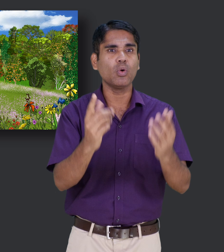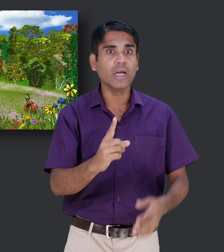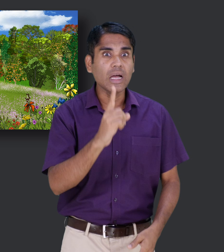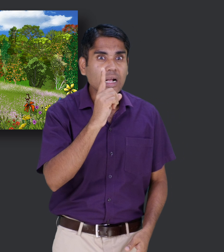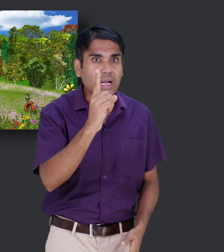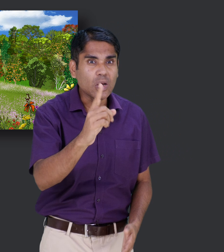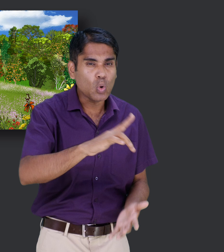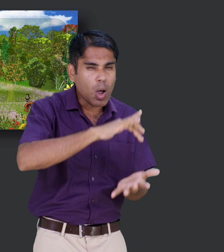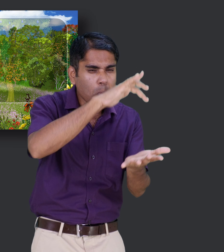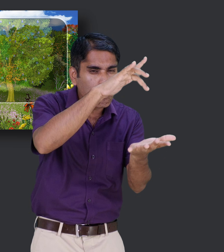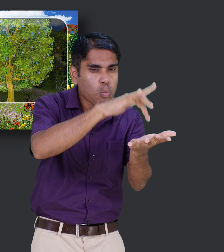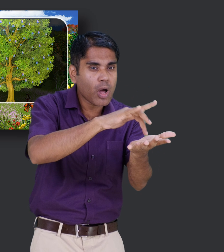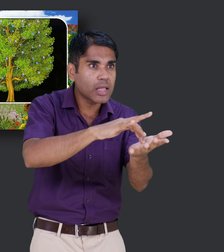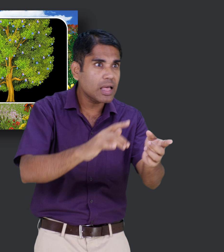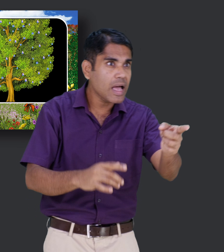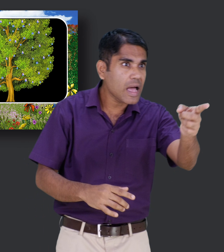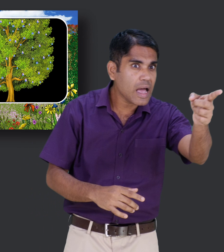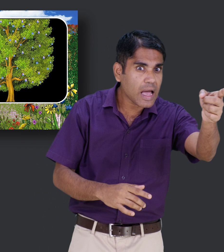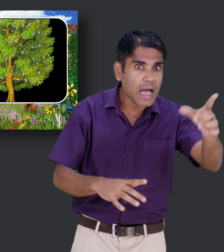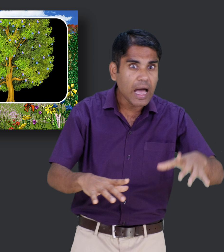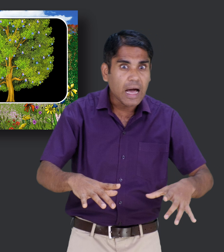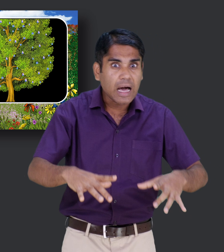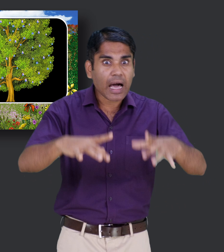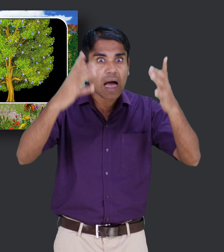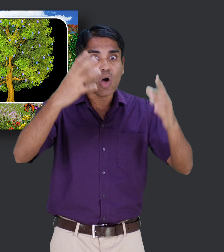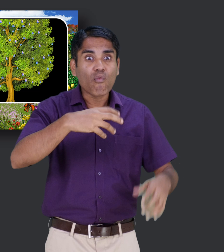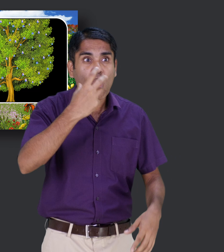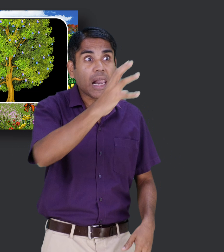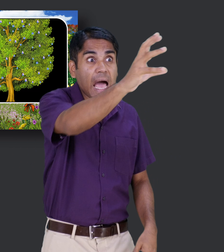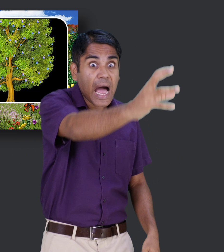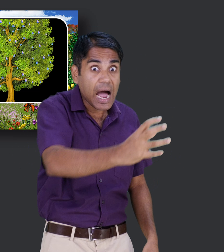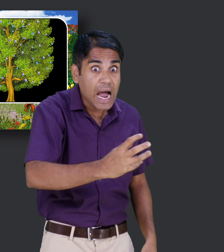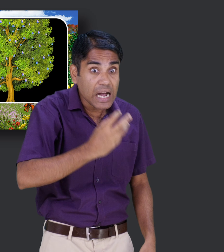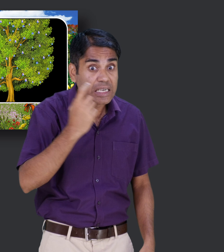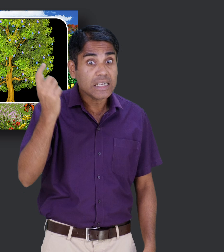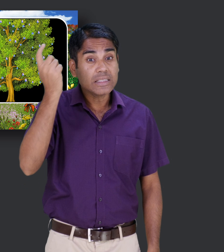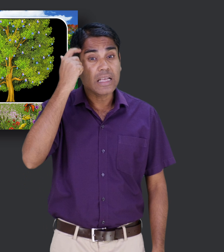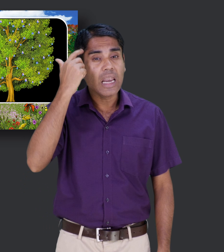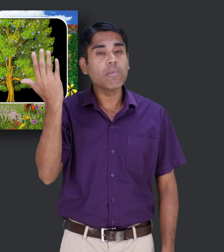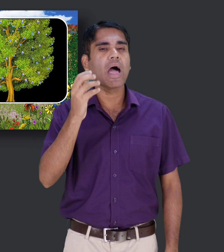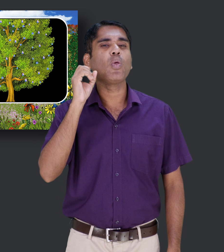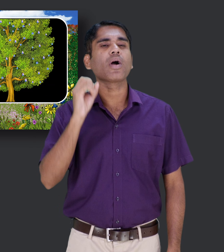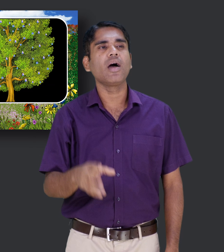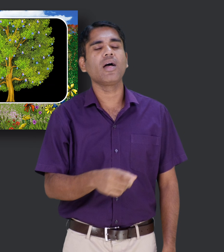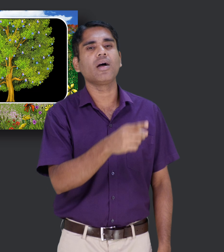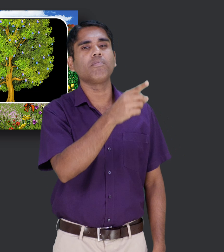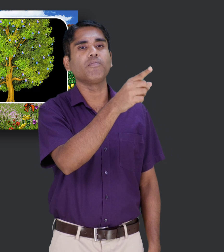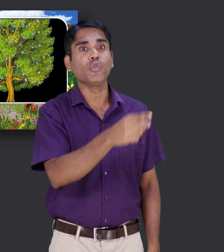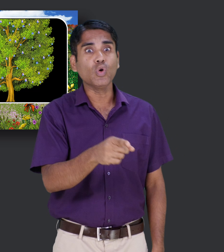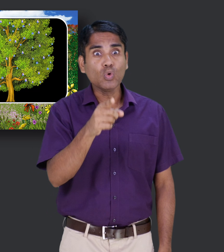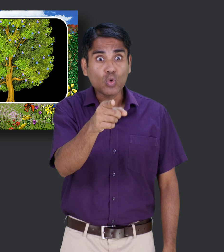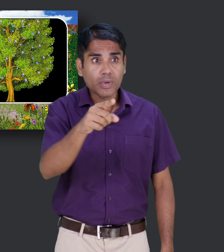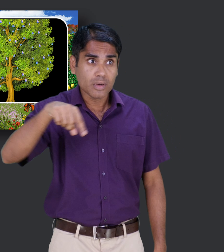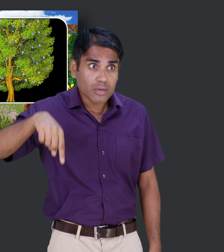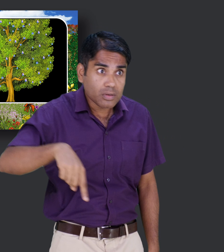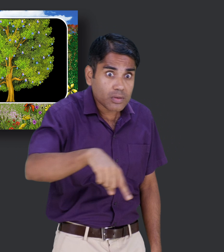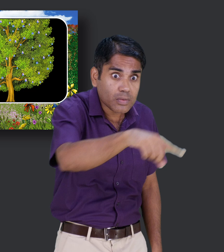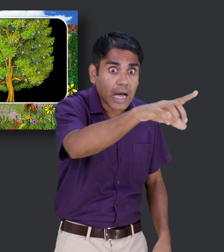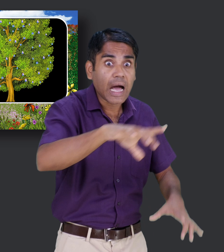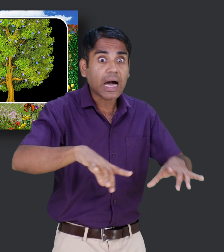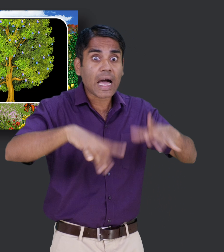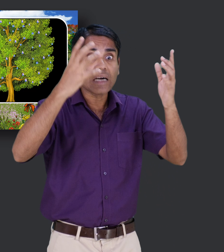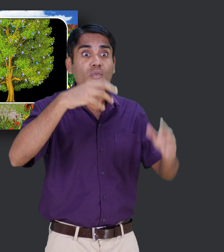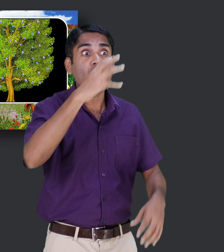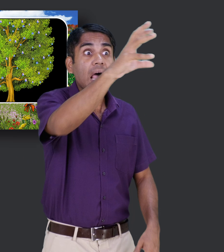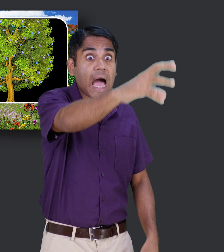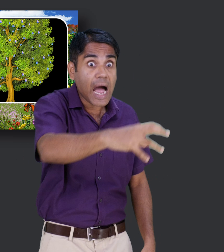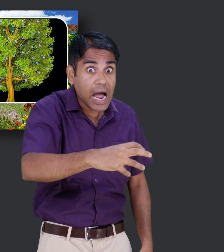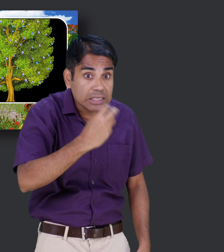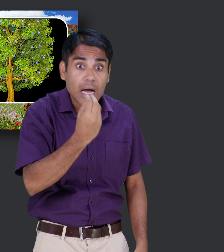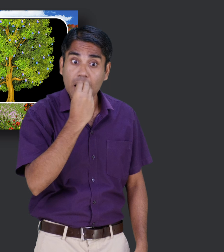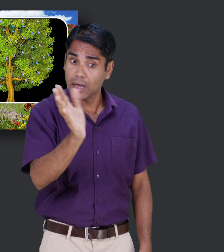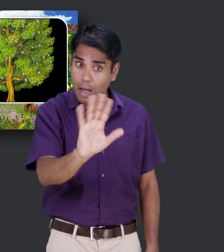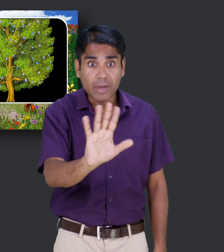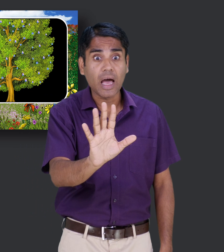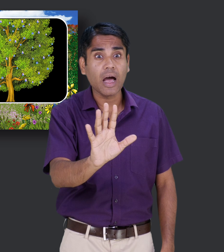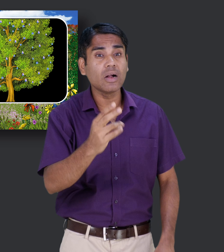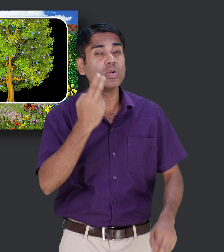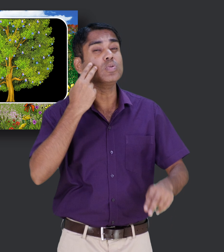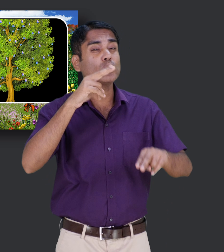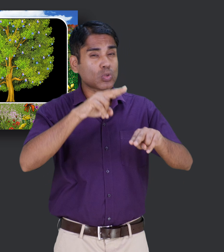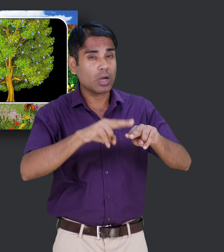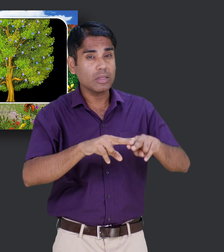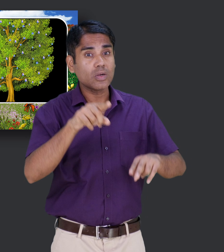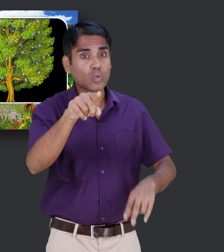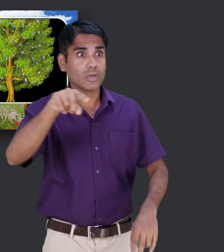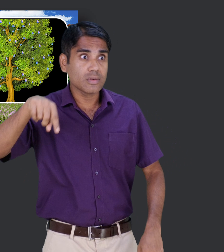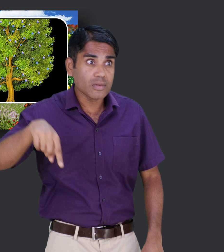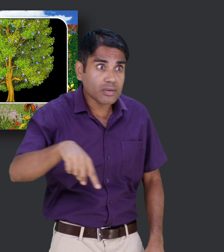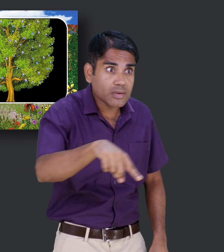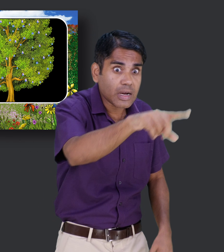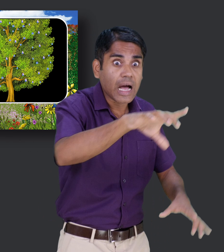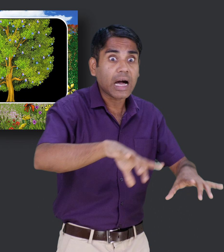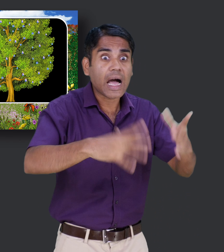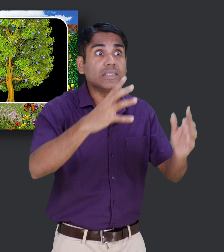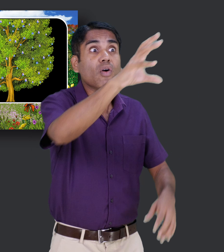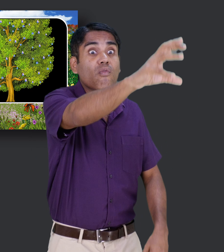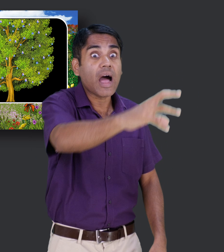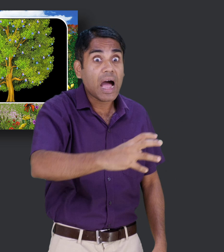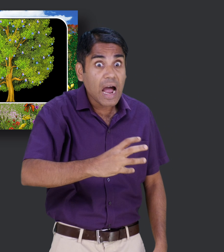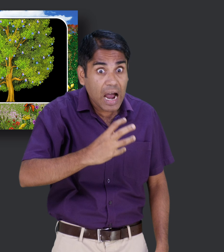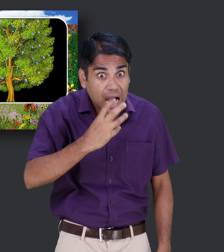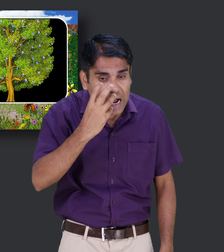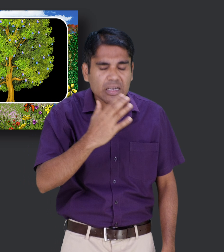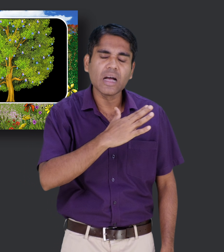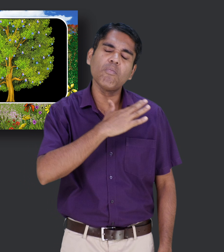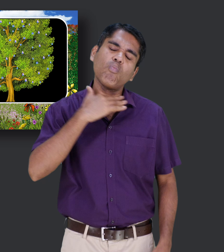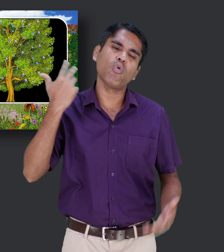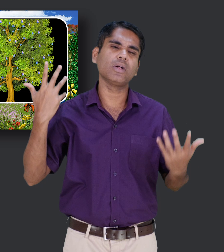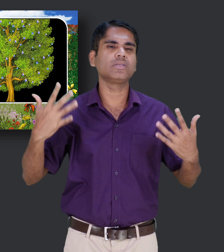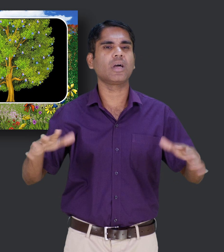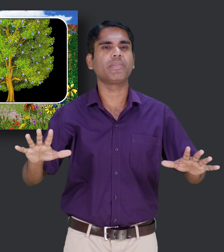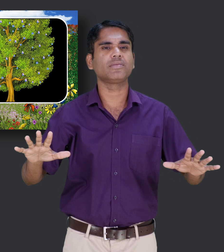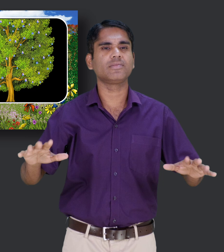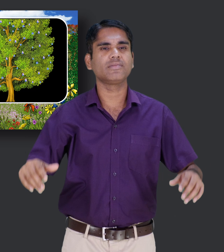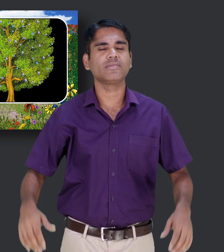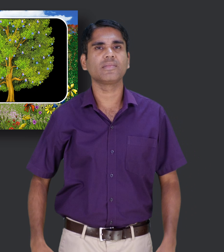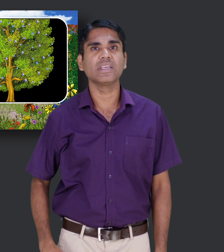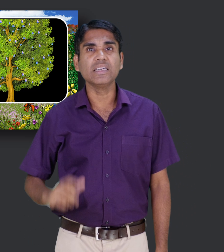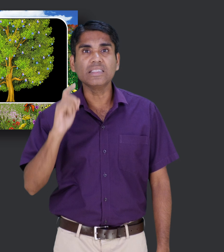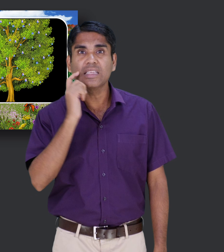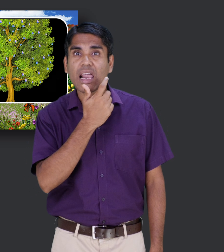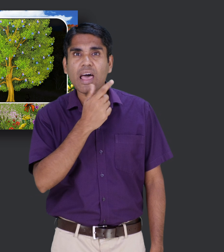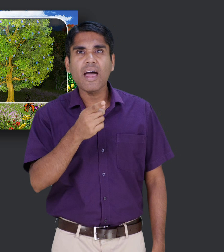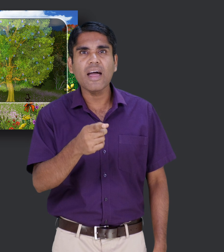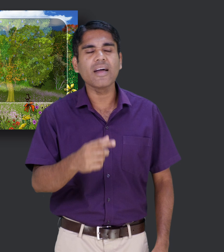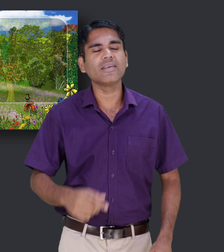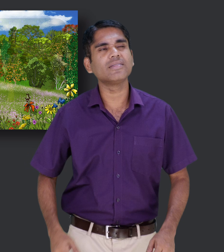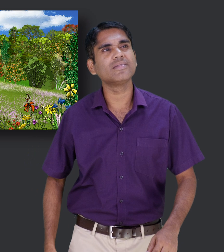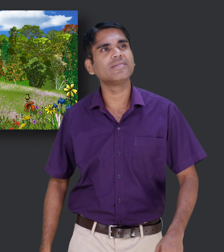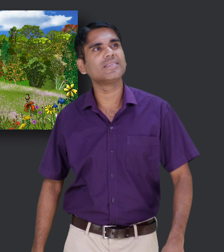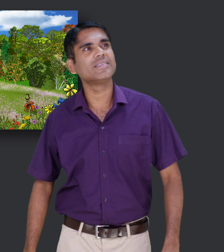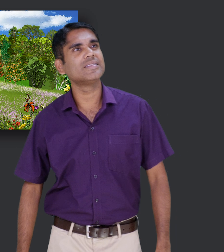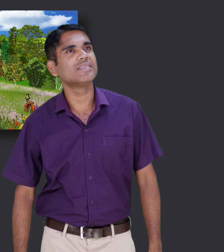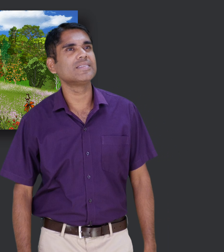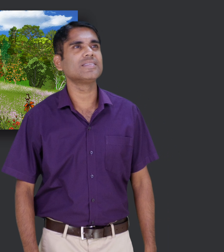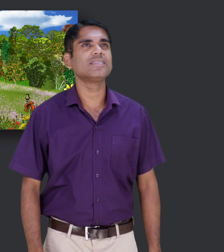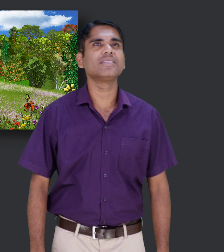And the LORD God commanded him, “You may eat freely from every tree of the garden, but you must not eat from the tree of the knowledge of good and evil; for in the day that you eat of it, you will surely die.”